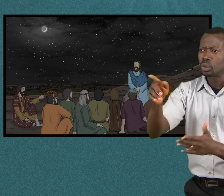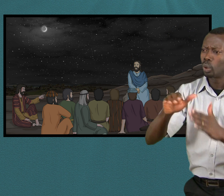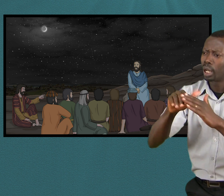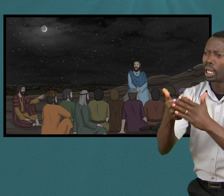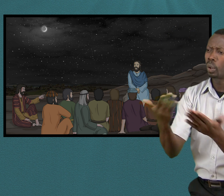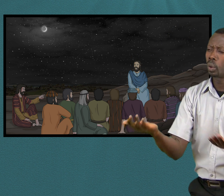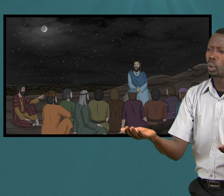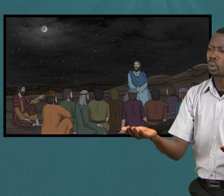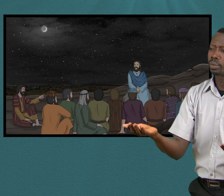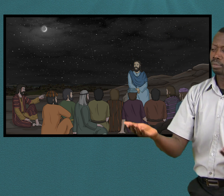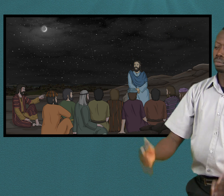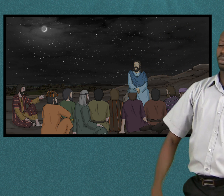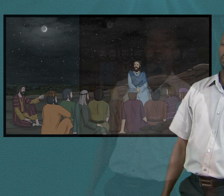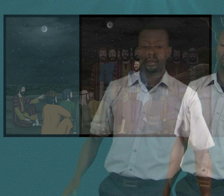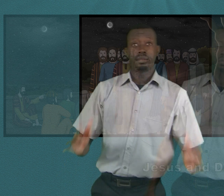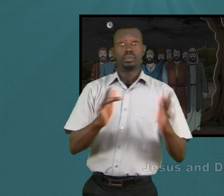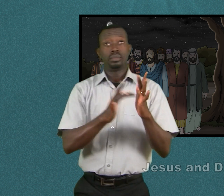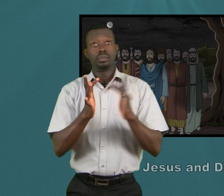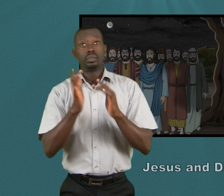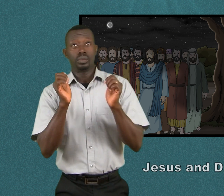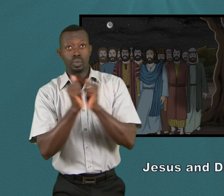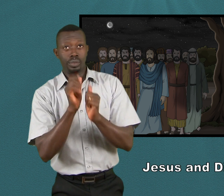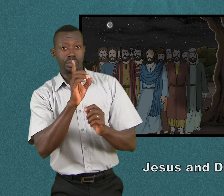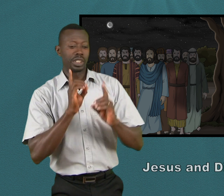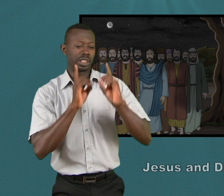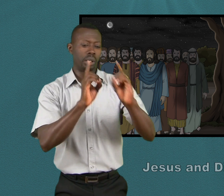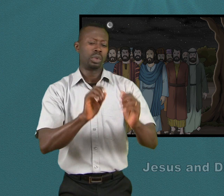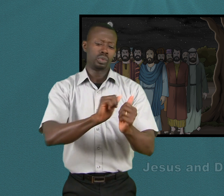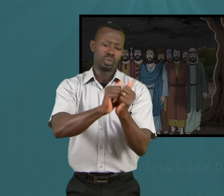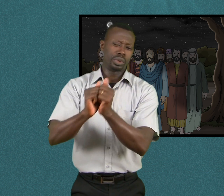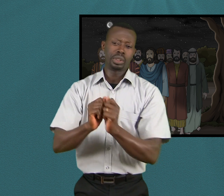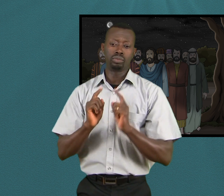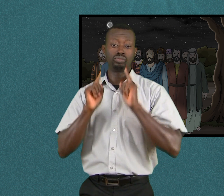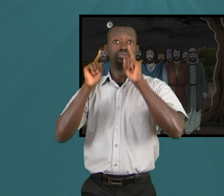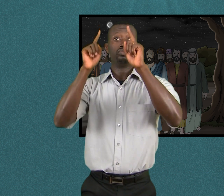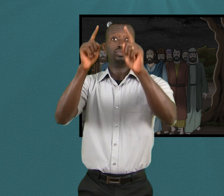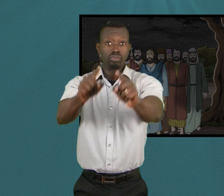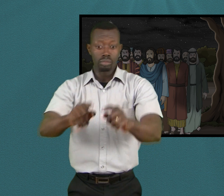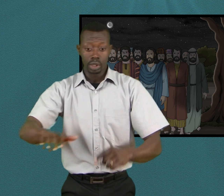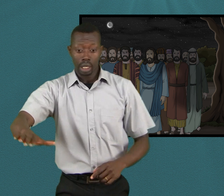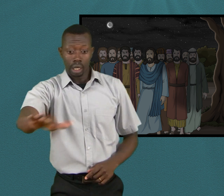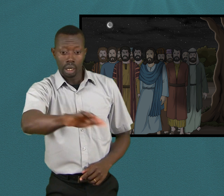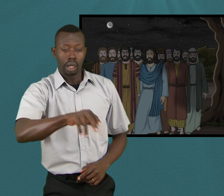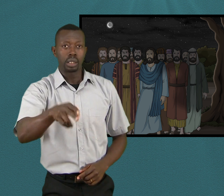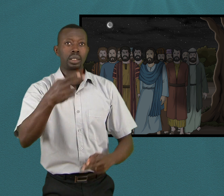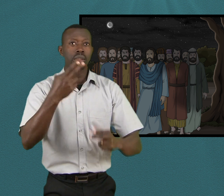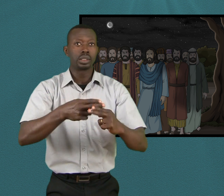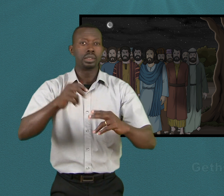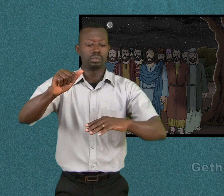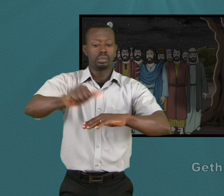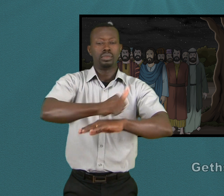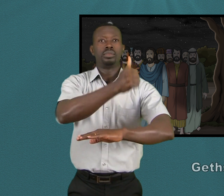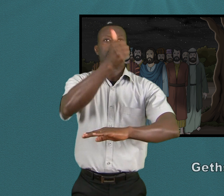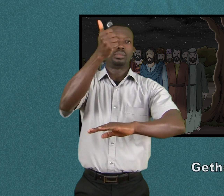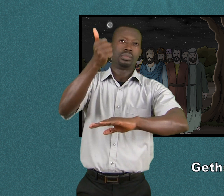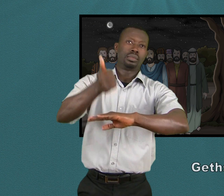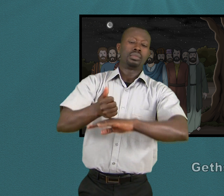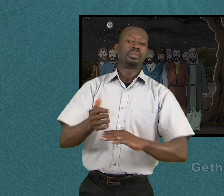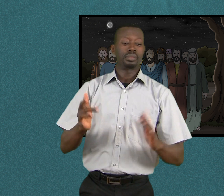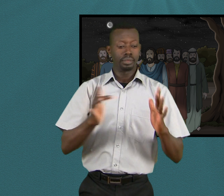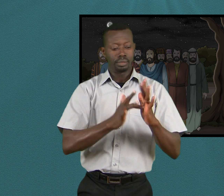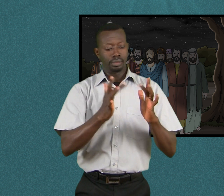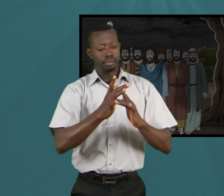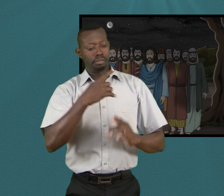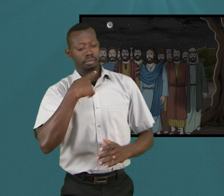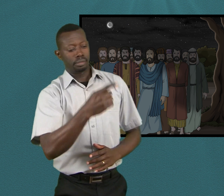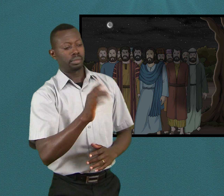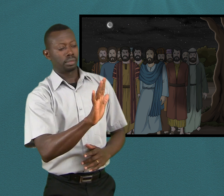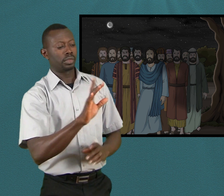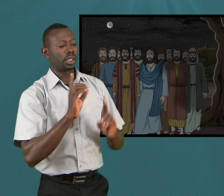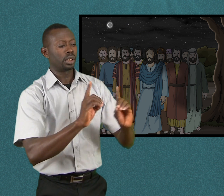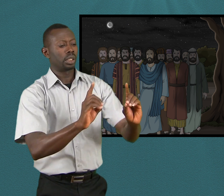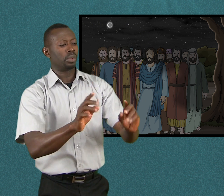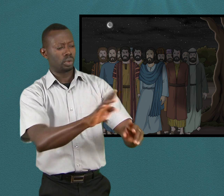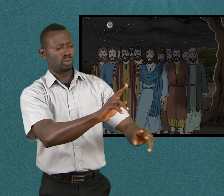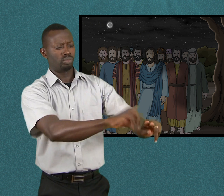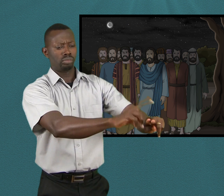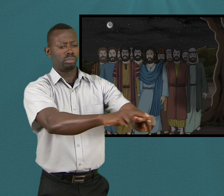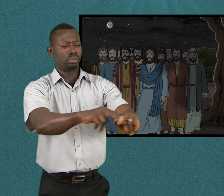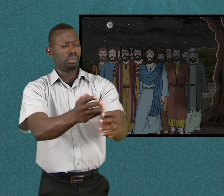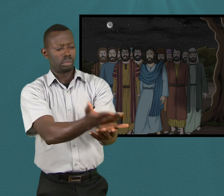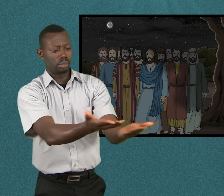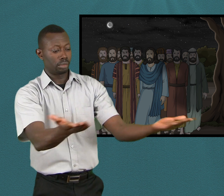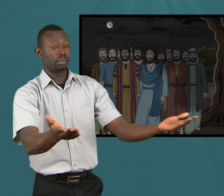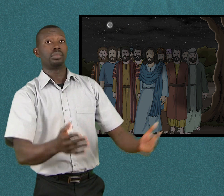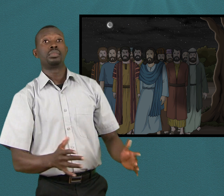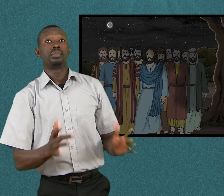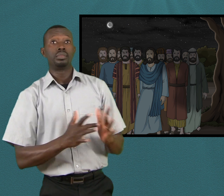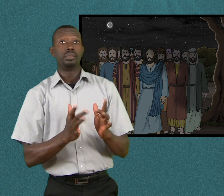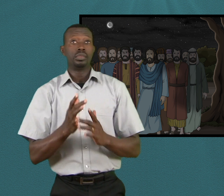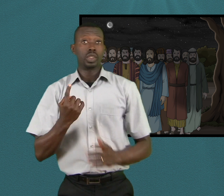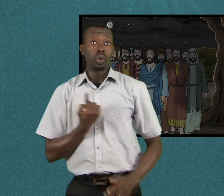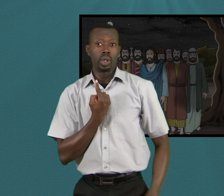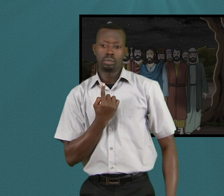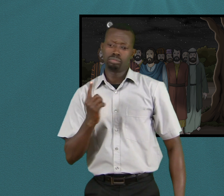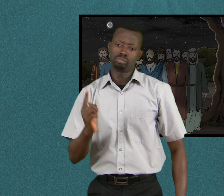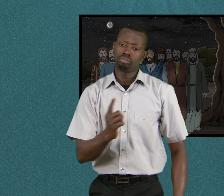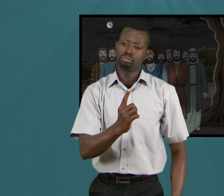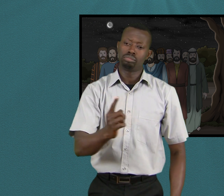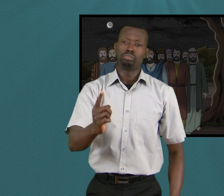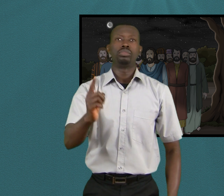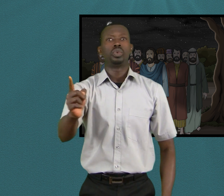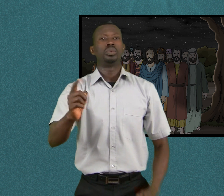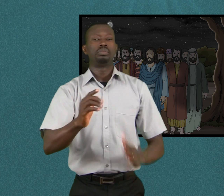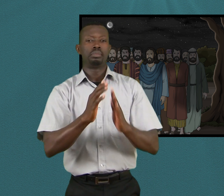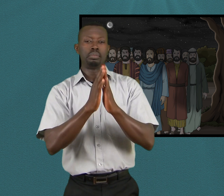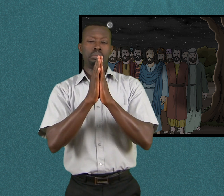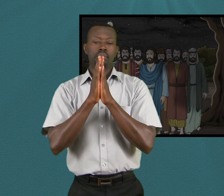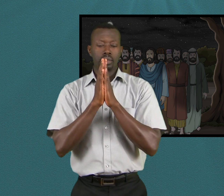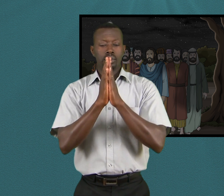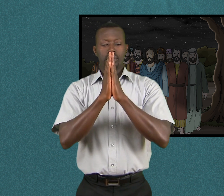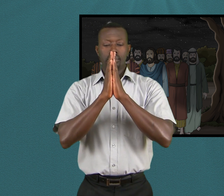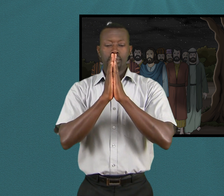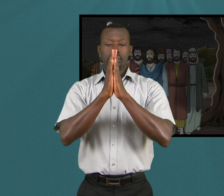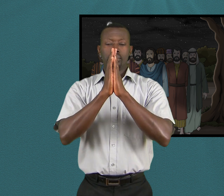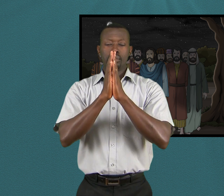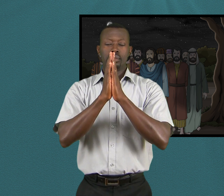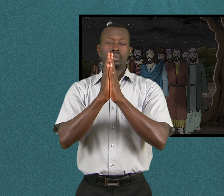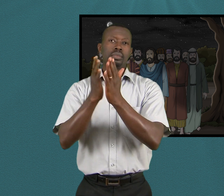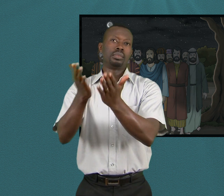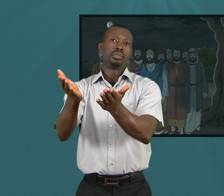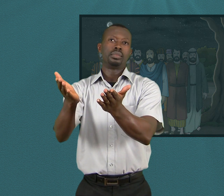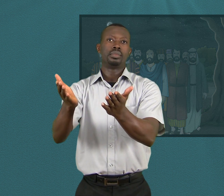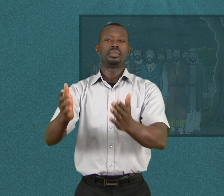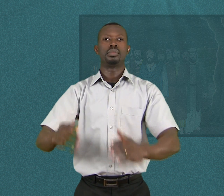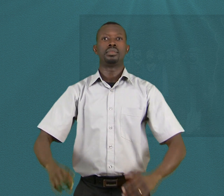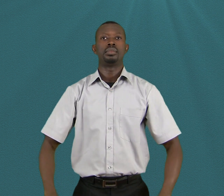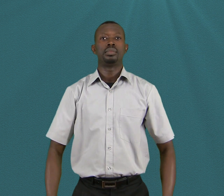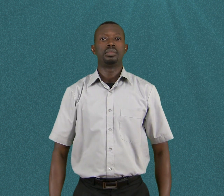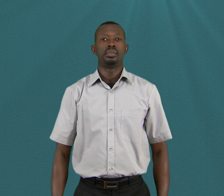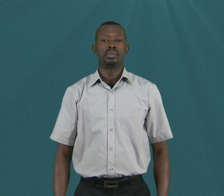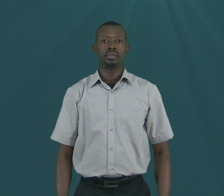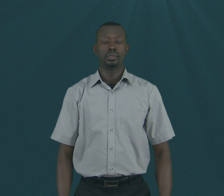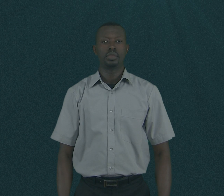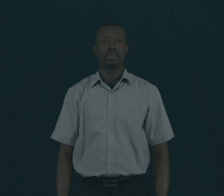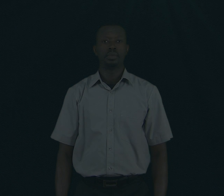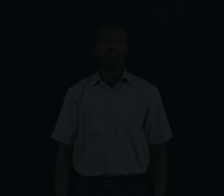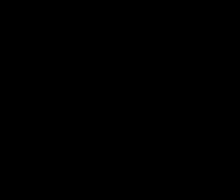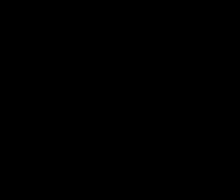At that time Jesus went with His disciples to a place called Gethsemane, and He told them, “Sit here while I go over there and pray.” Then came the day of Unleavened Bread on which the Passover lamb was to be sacrificed. Jesus sent Peter and John, saying, “Go and prepare for us to eat the Passover.” “Where do You want us to prepare it?” they asked. He answered, “When you enter the city, a man carrying a jug of water will meet you. Follow him to the house he enters, and say to the owner of that house, ‘The Teacher asks: Where is the guest room, where I may eat the Passover with My disciples?’ And he will show you a large upper room, already furnished. Make preparations there.” So they went and found it just as Jesus had told them. And they prepared the Passover. When the hour had come, Jesus reclined at the table with His apostles.